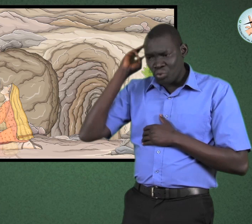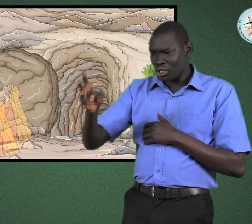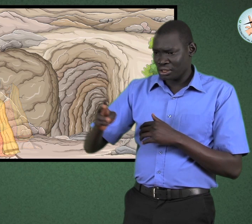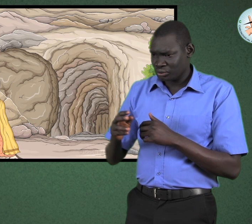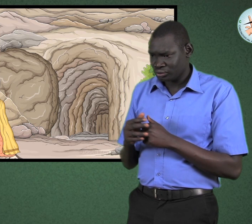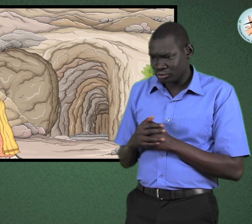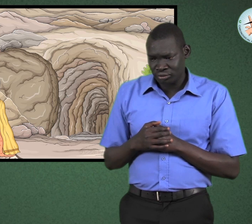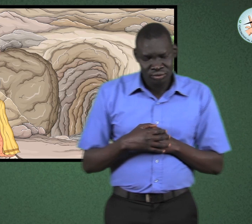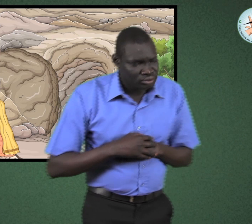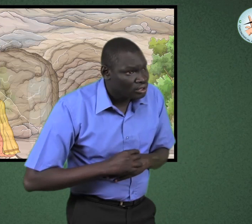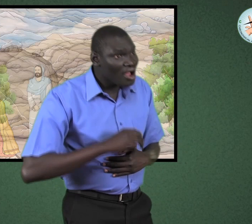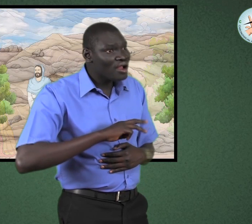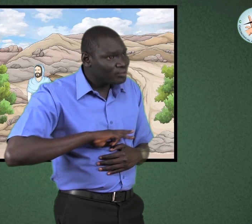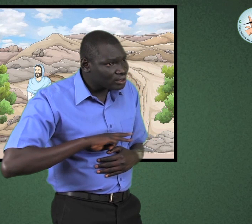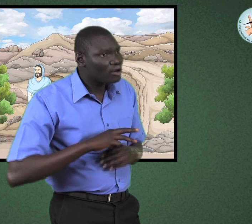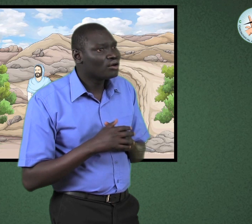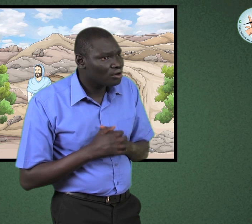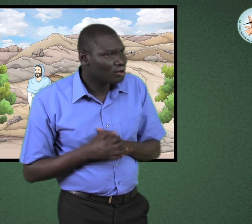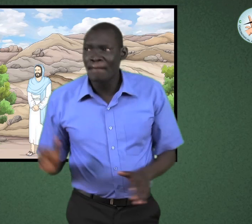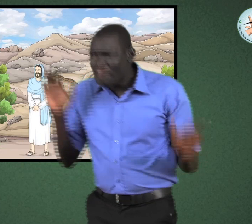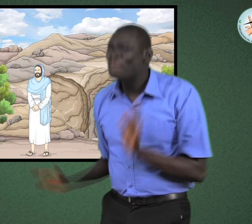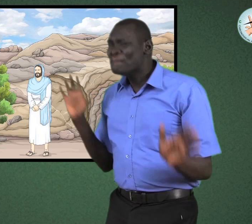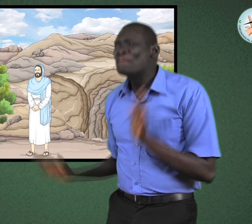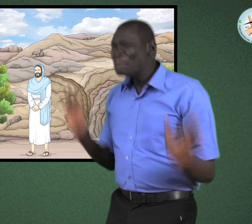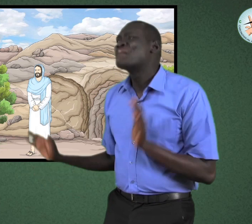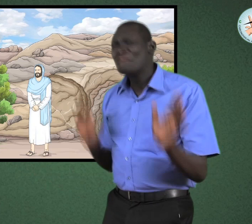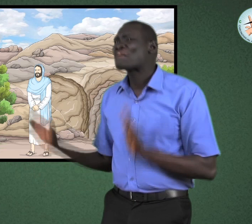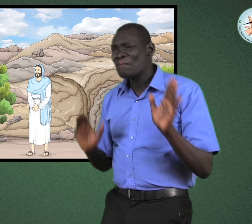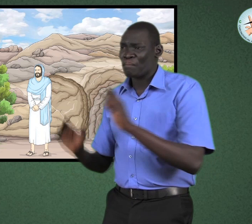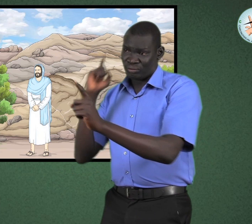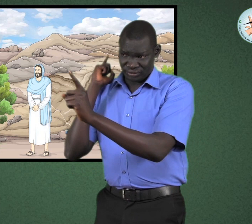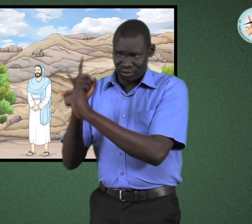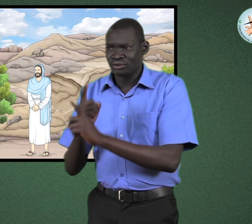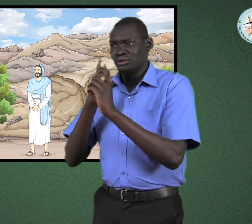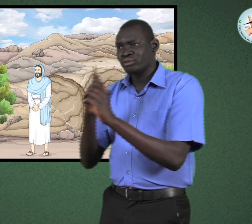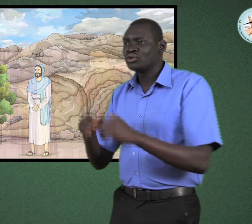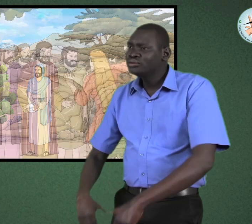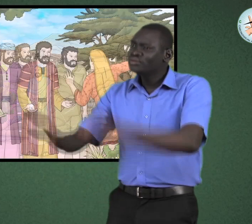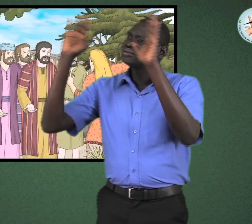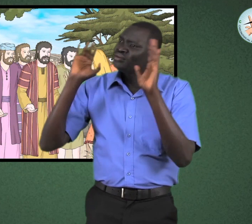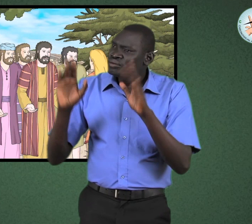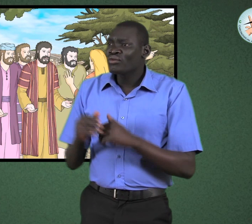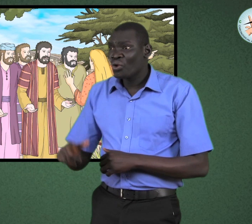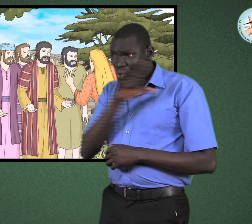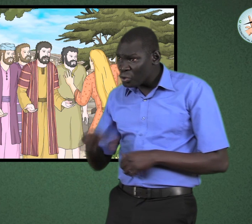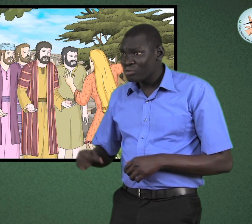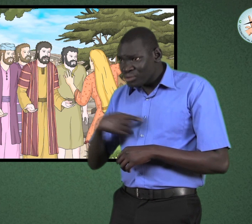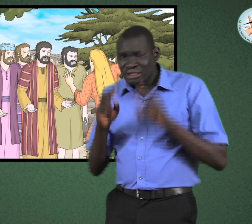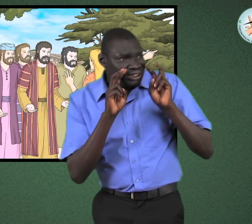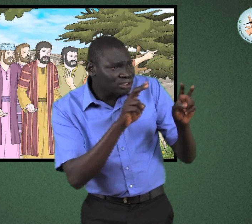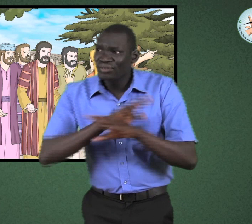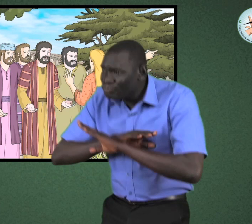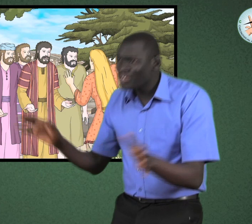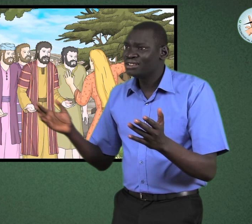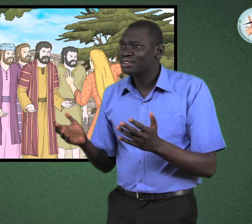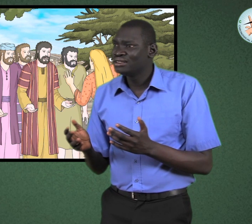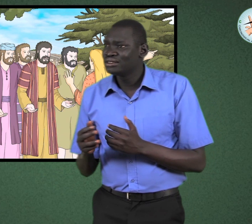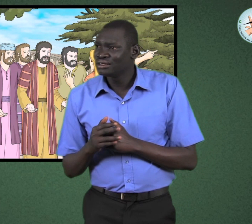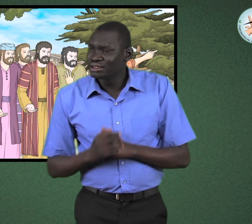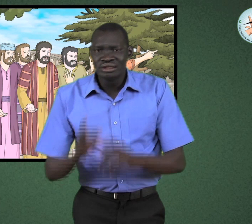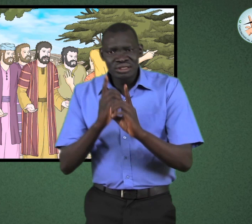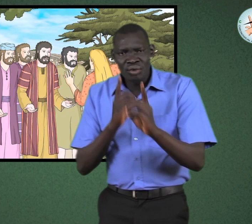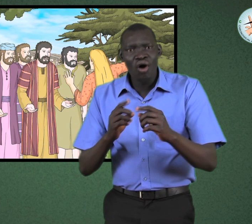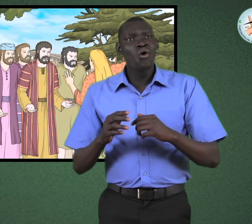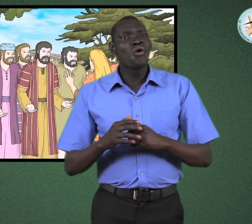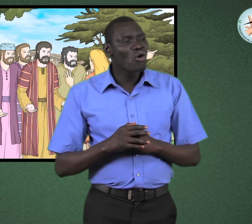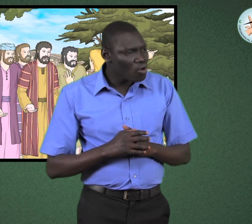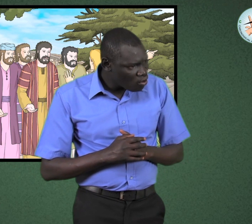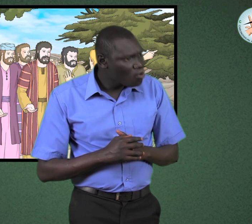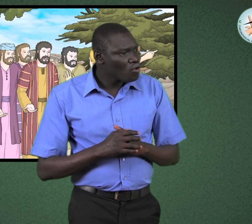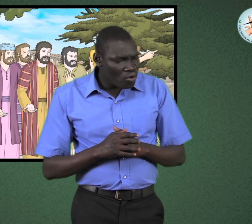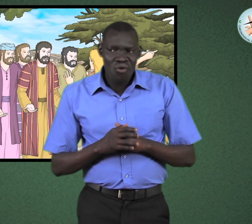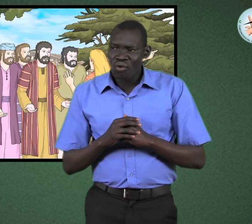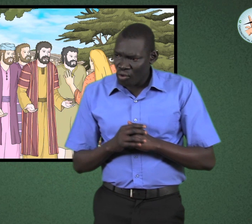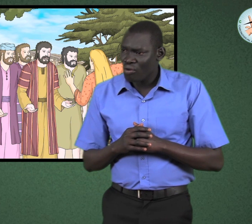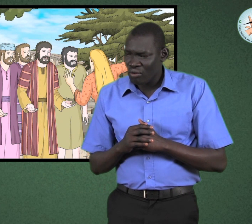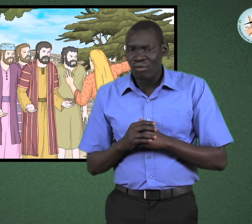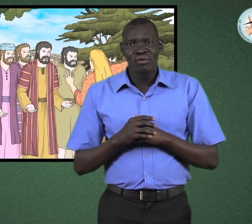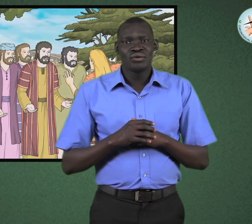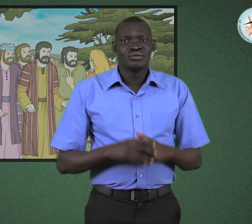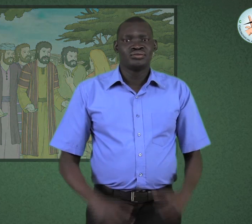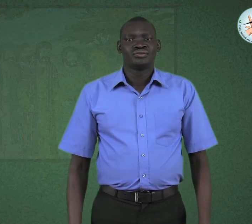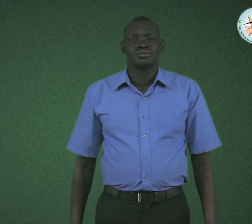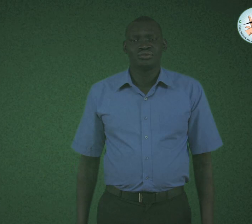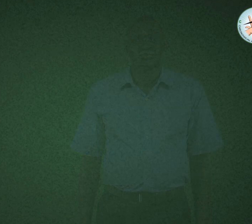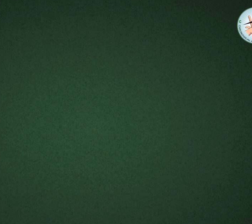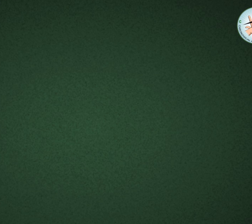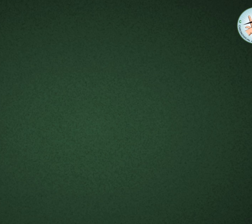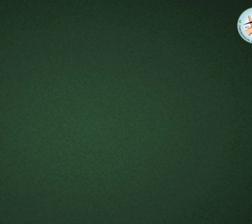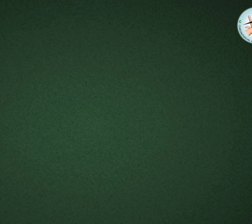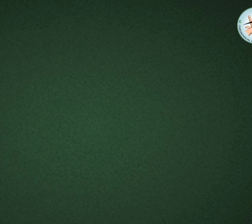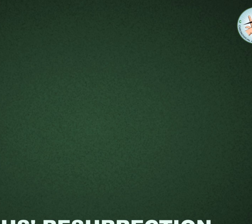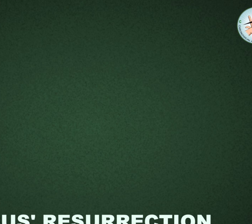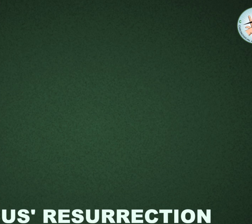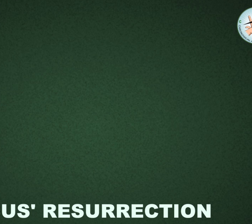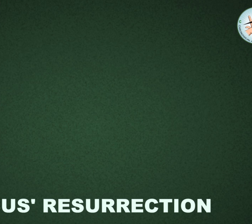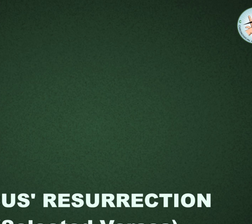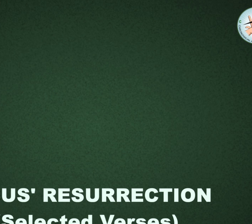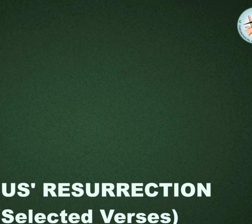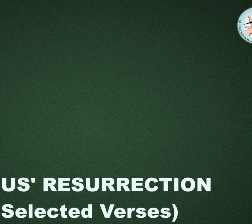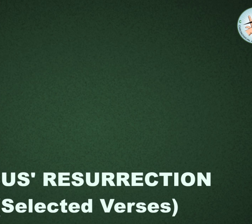But go and tell My brothers, ‘I am ascending to My Father and your Father, to My God and your God.’” Mary Magdalene went and announced to the disciples, “I have seen the Lord!” And she told them what He had said to her.